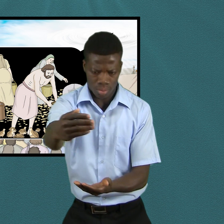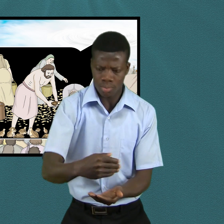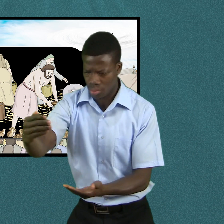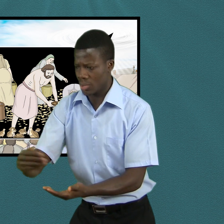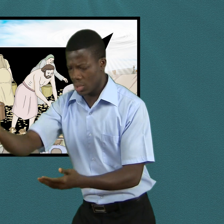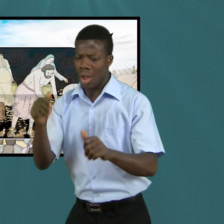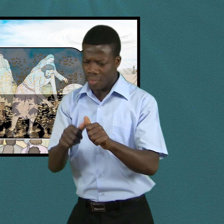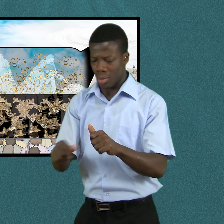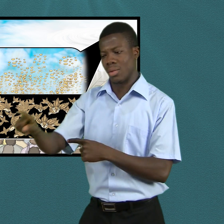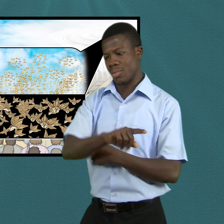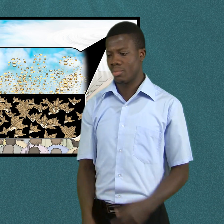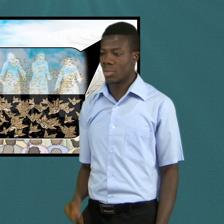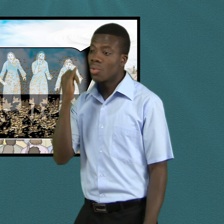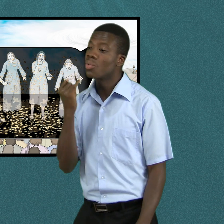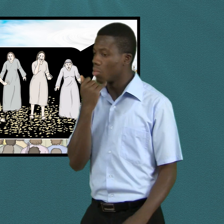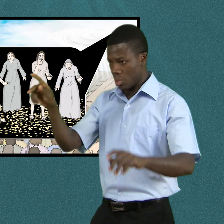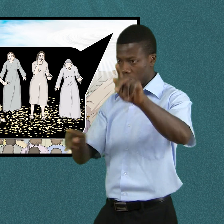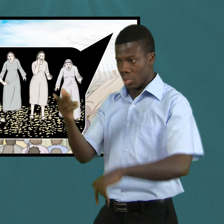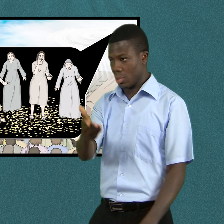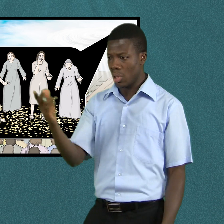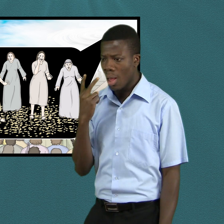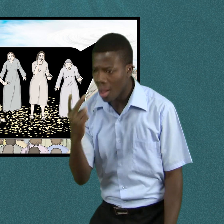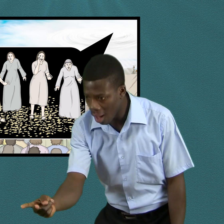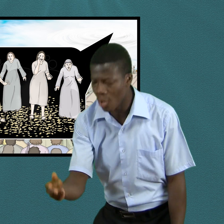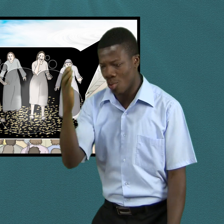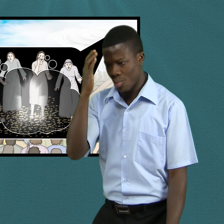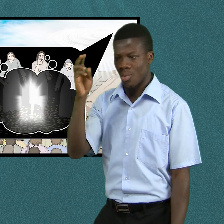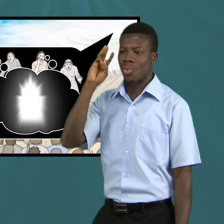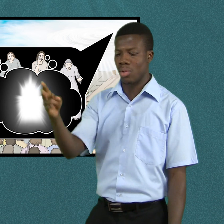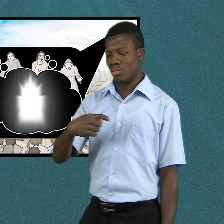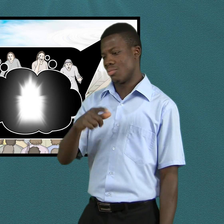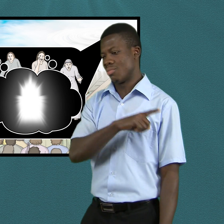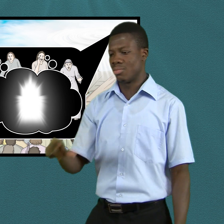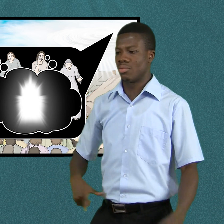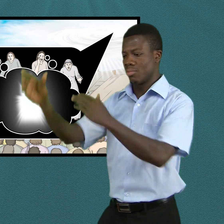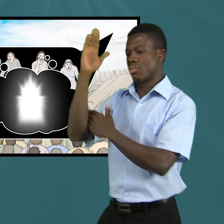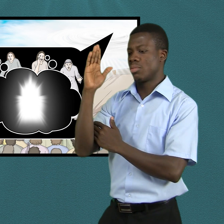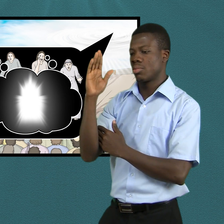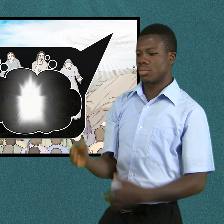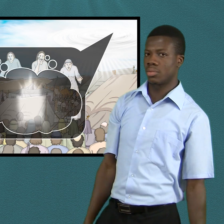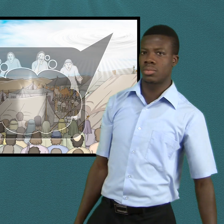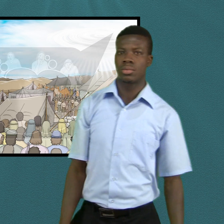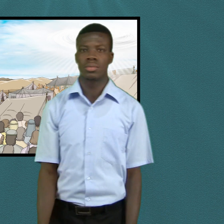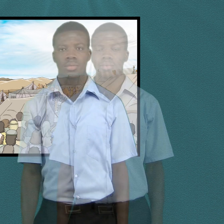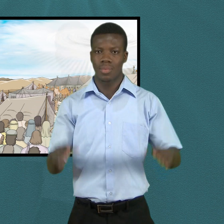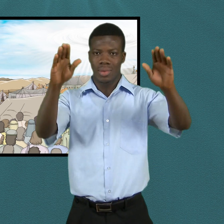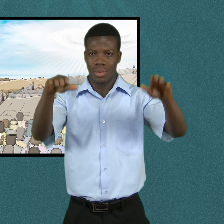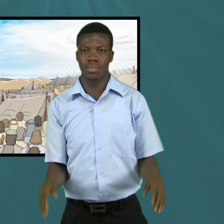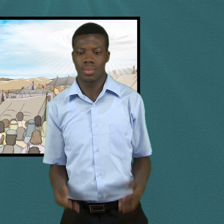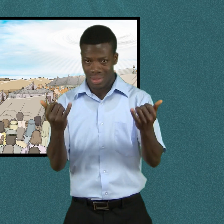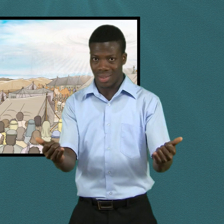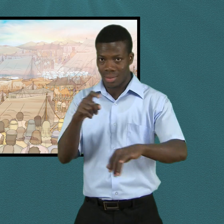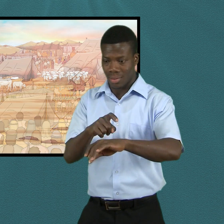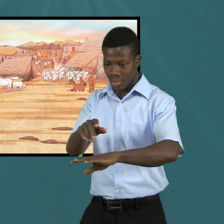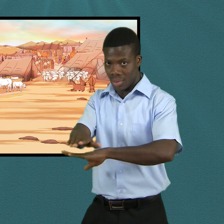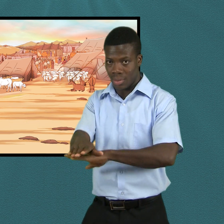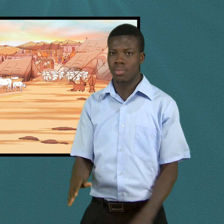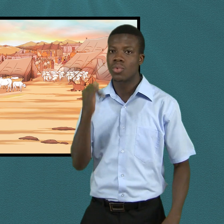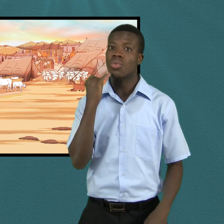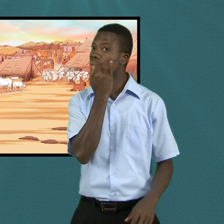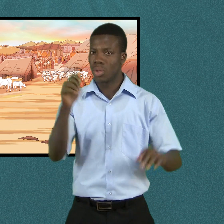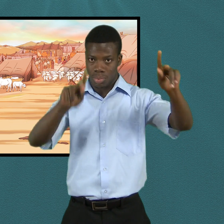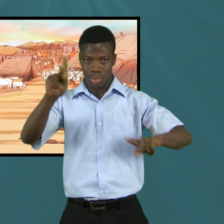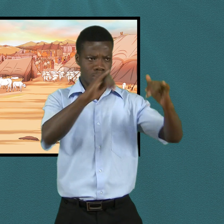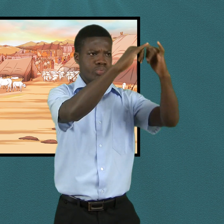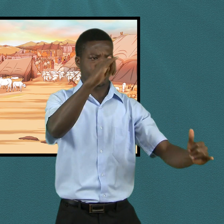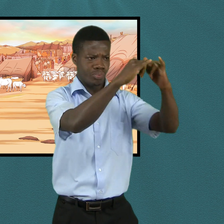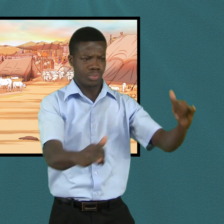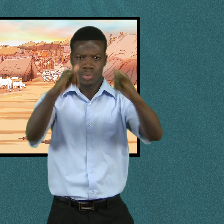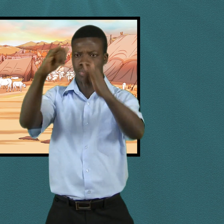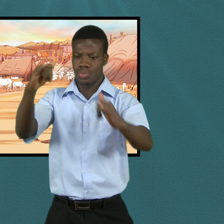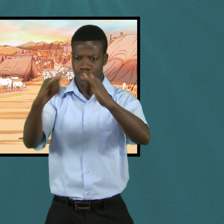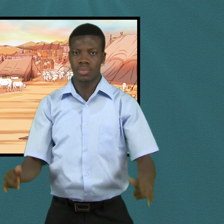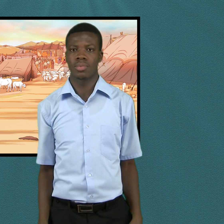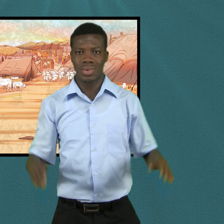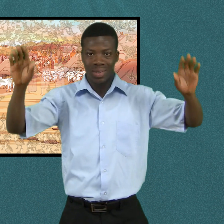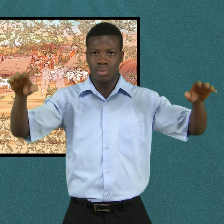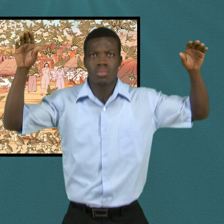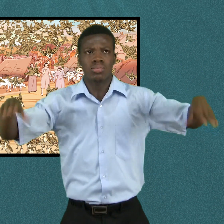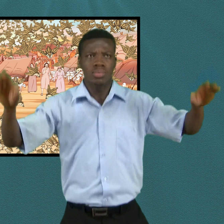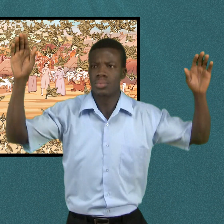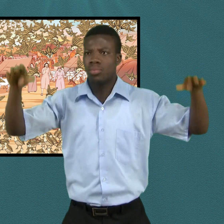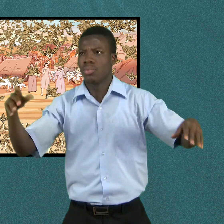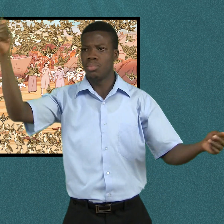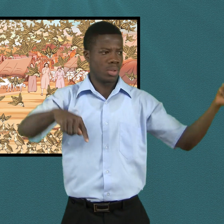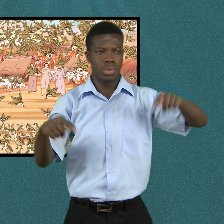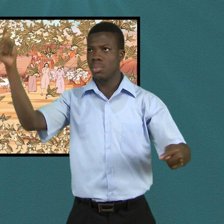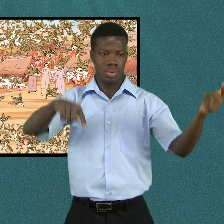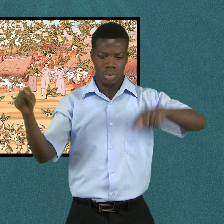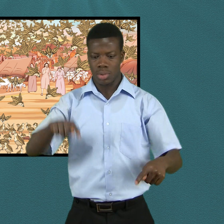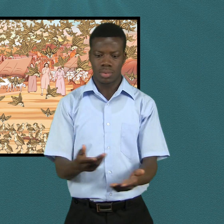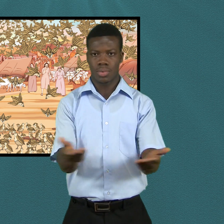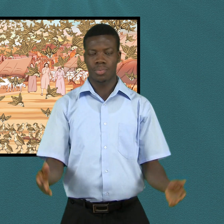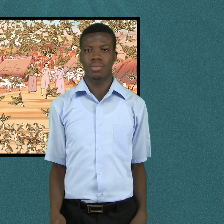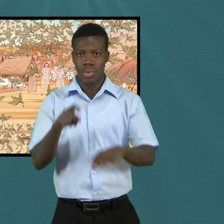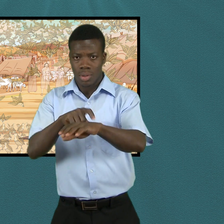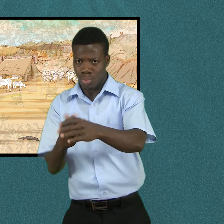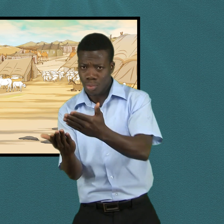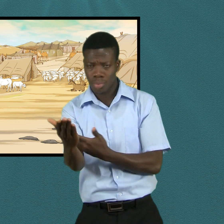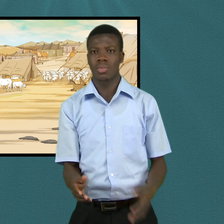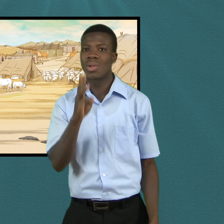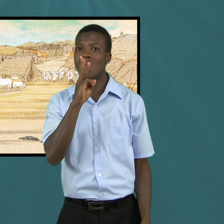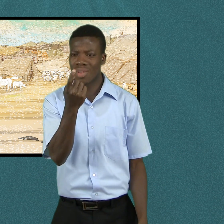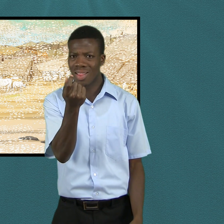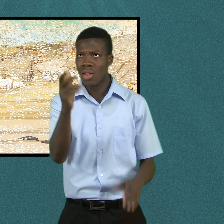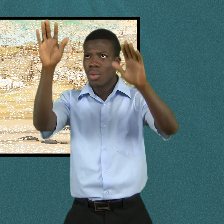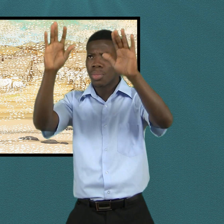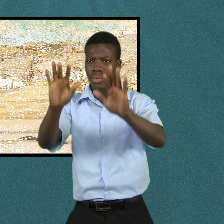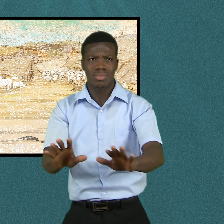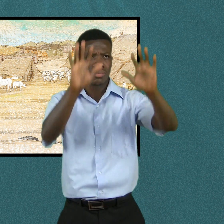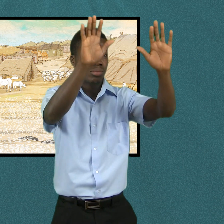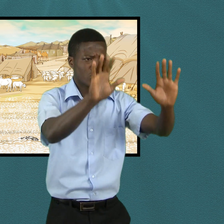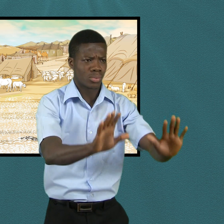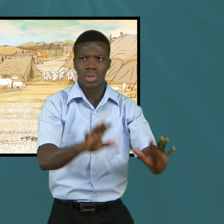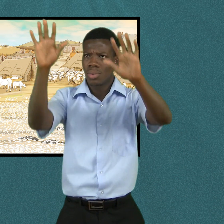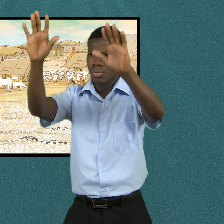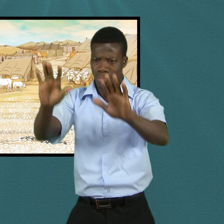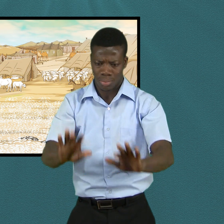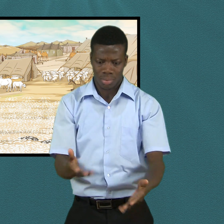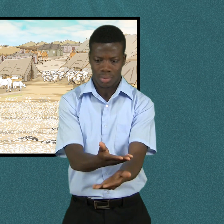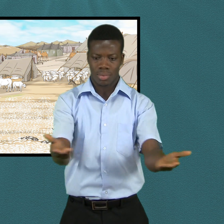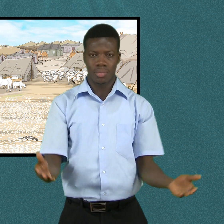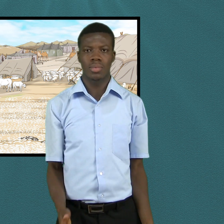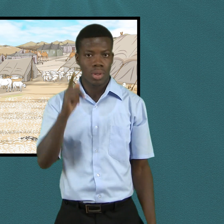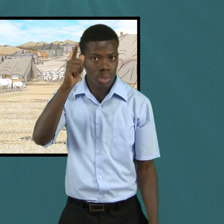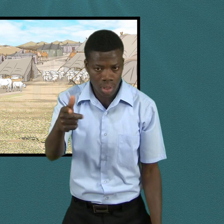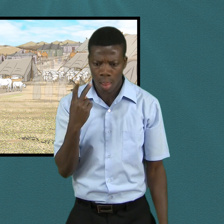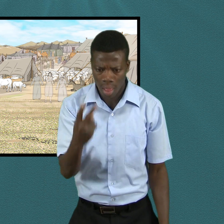Then you will know that I am the LORD your God.’” That evening quail came and covered the camp, and in the morning there was a layer of dew around the camp.